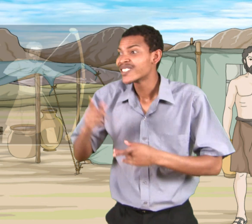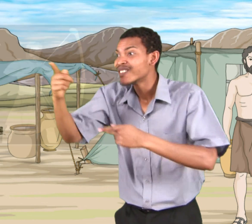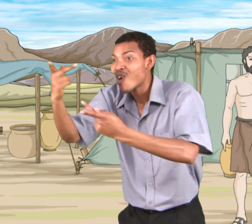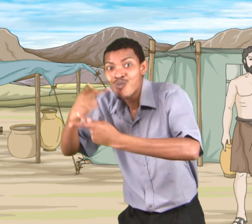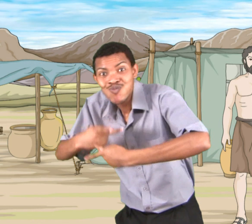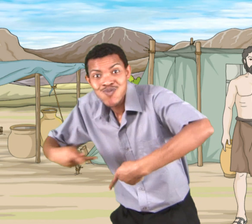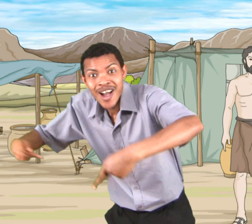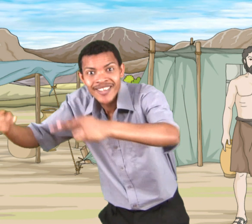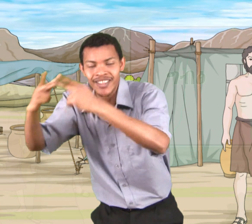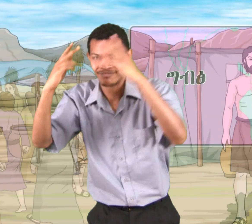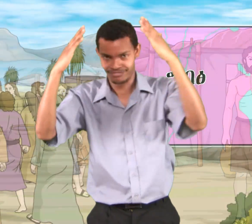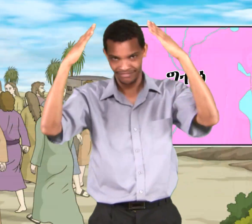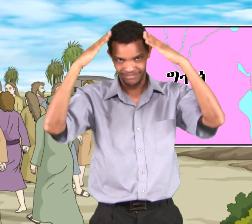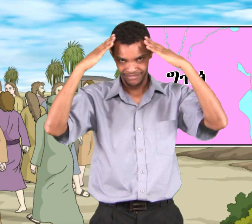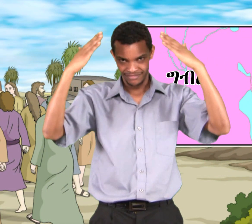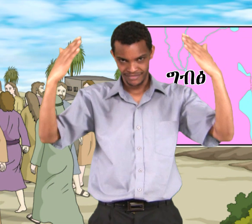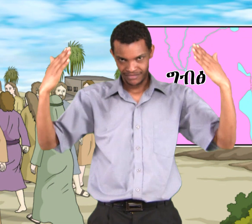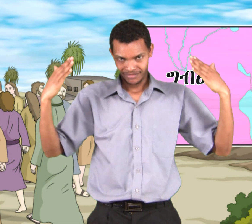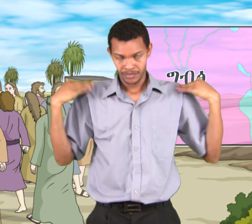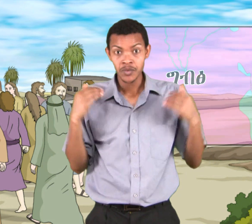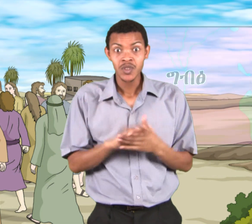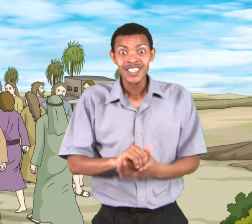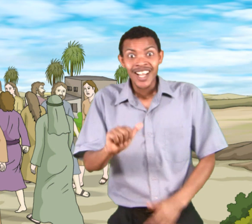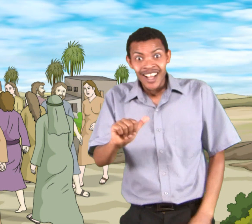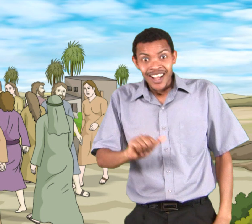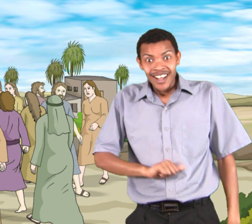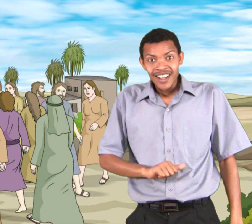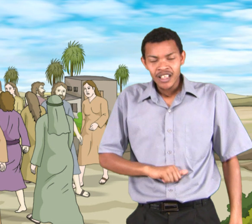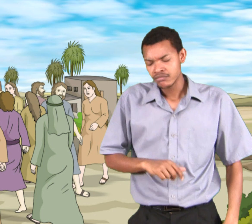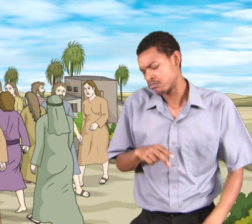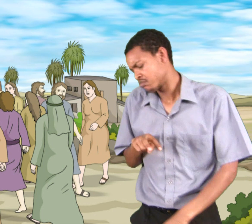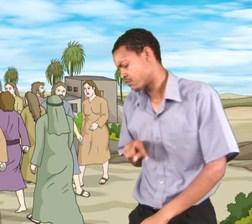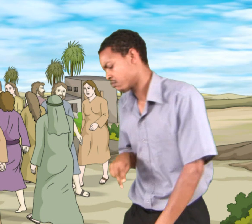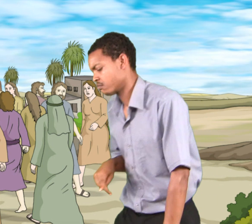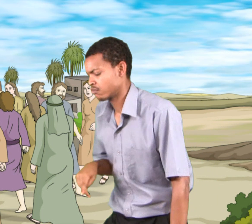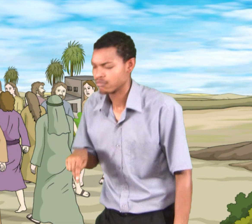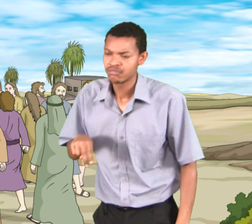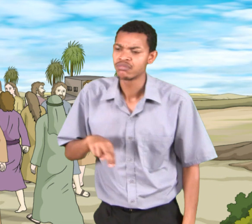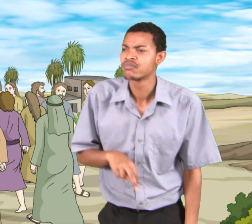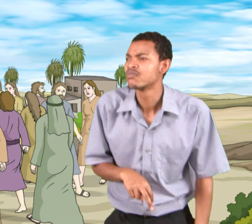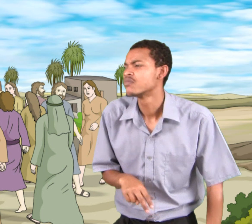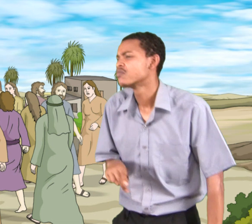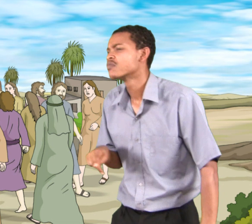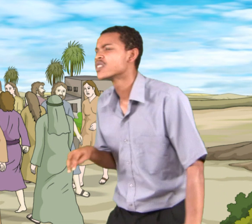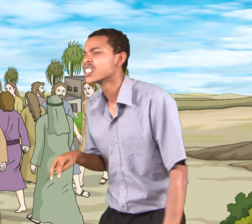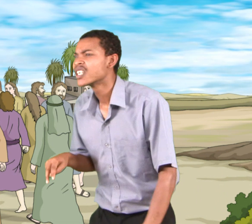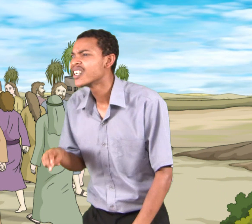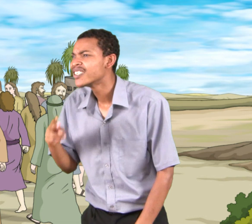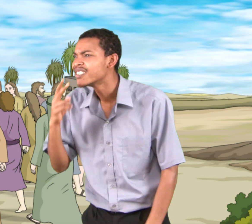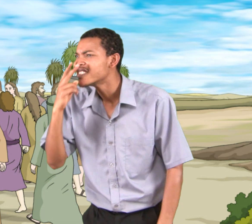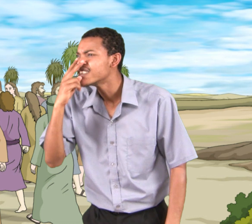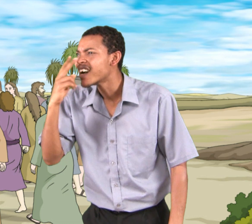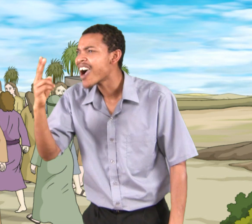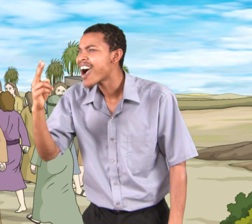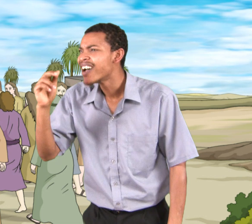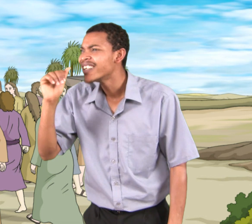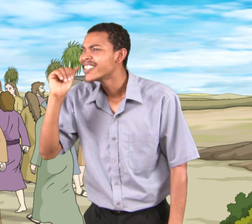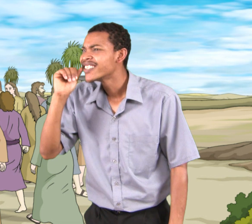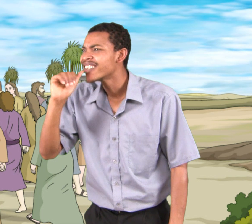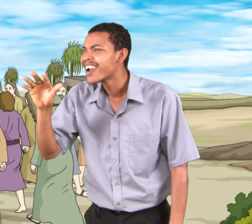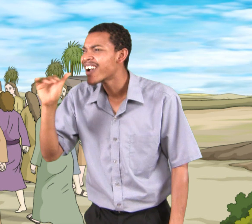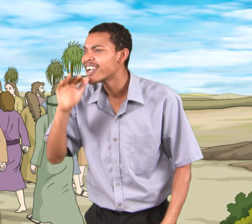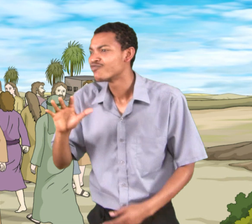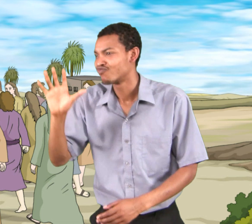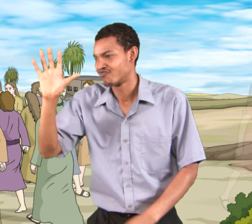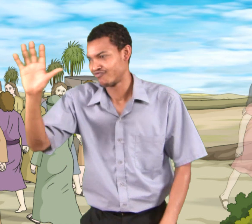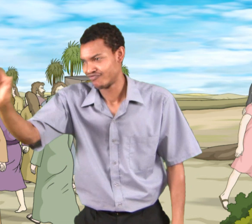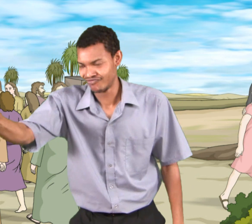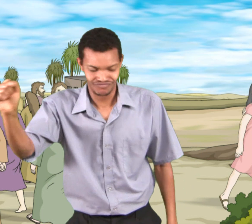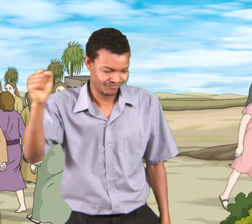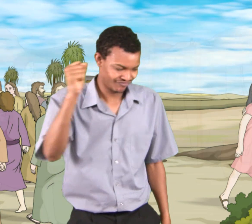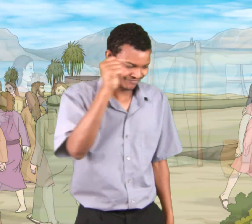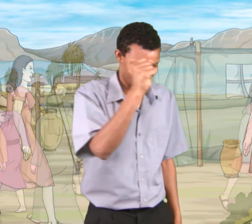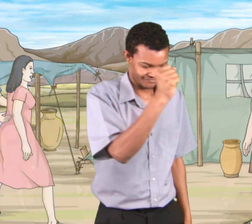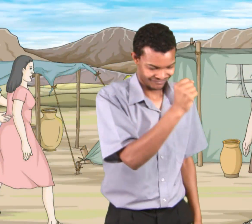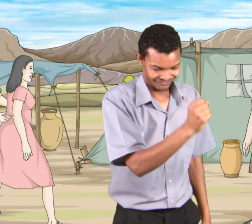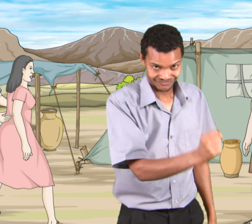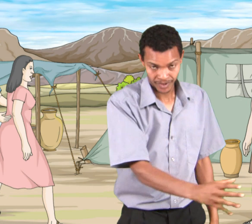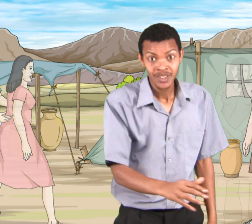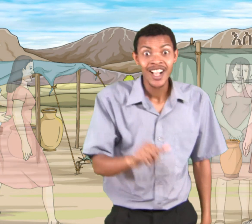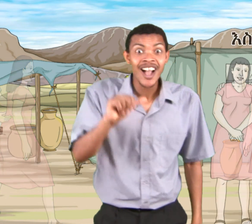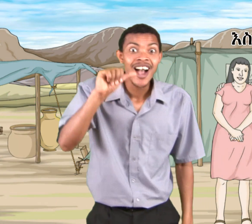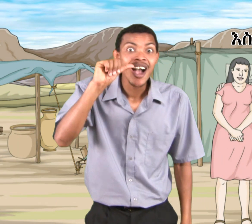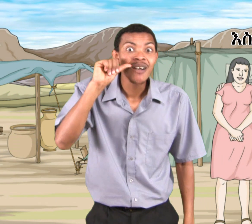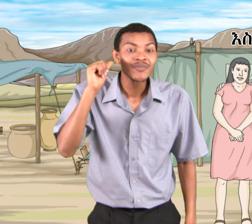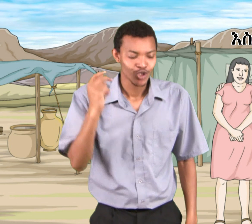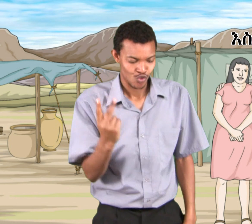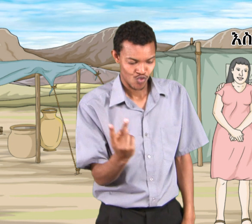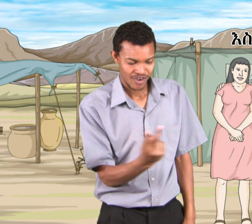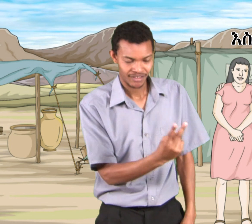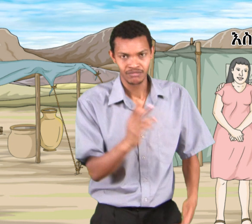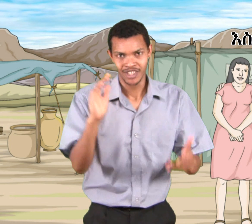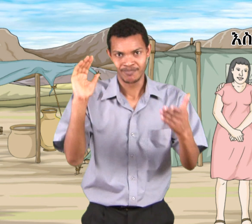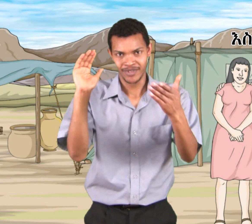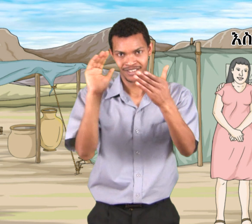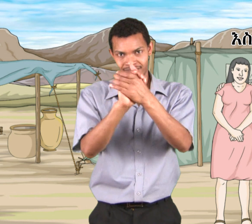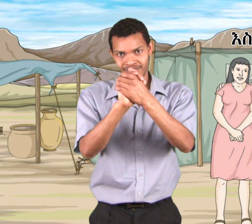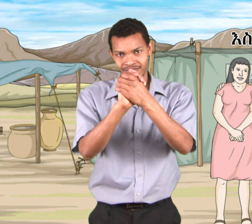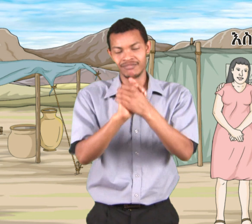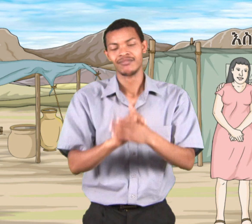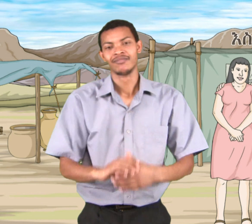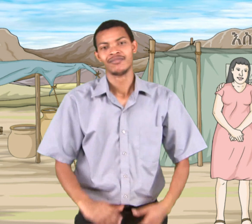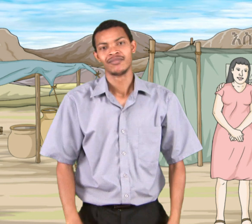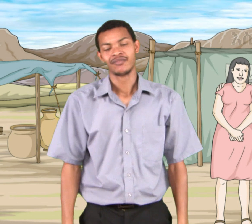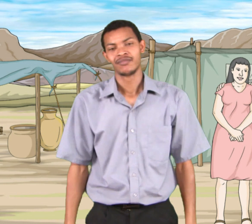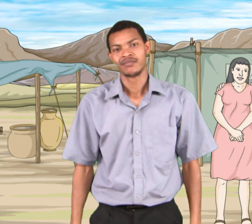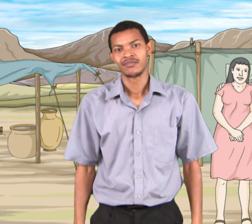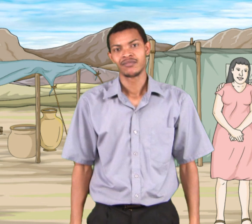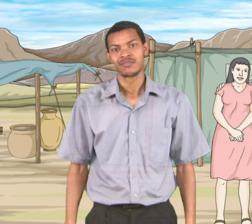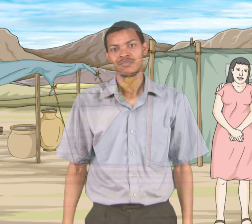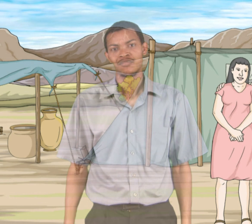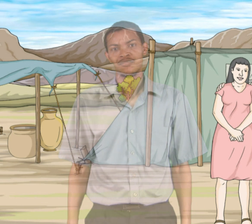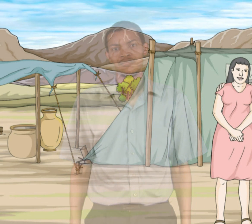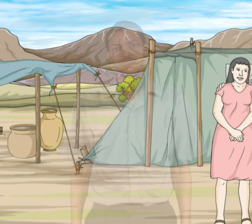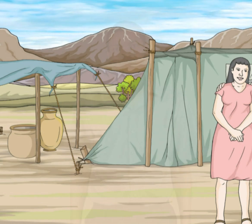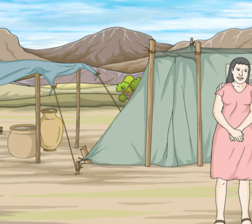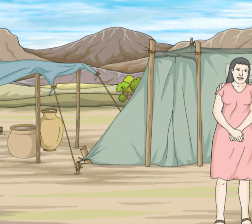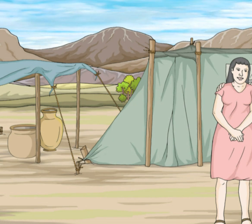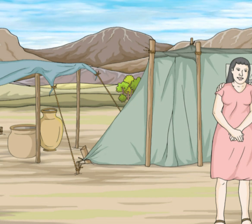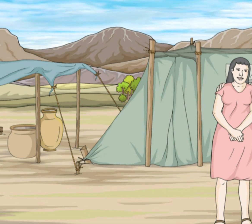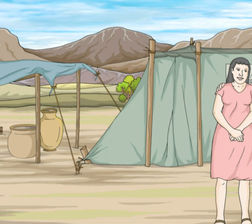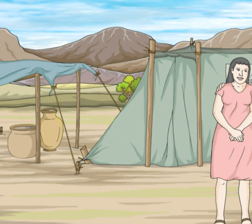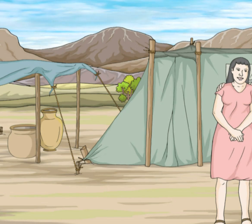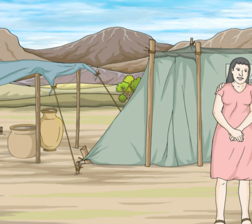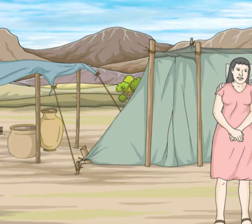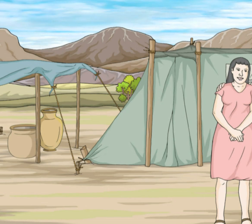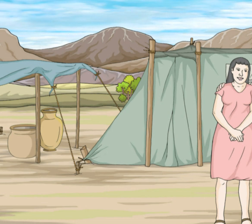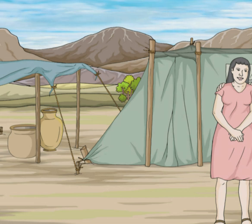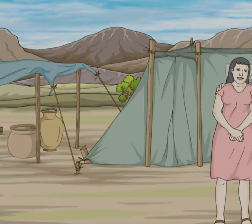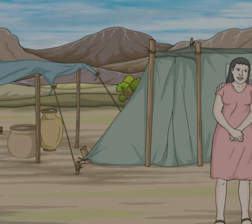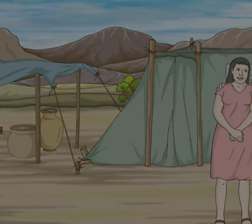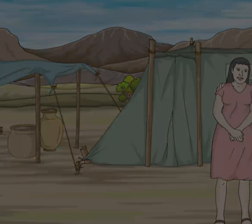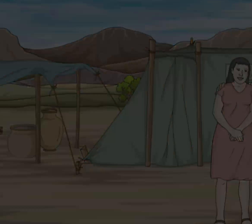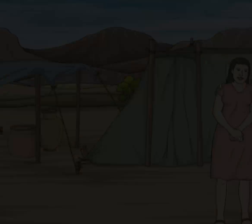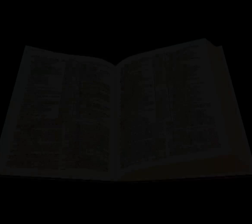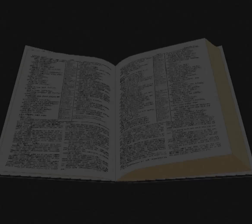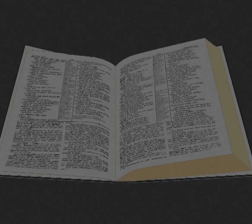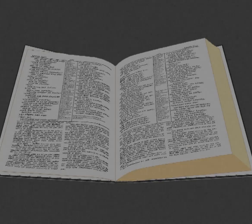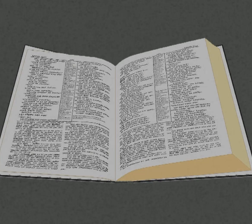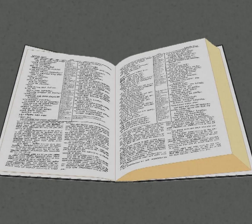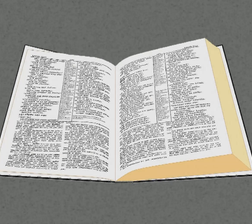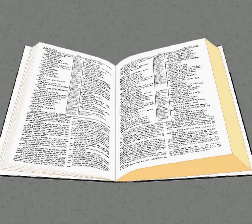And while he was dwelling in the Wilderness of Paran, his mother got a wife for him from the land of Egypt.